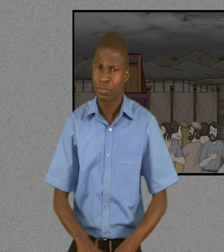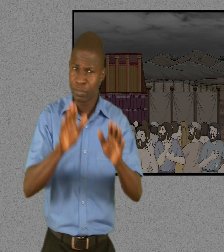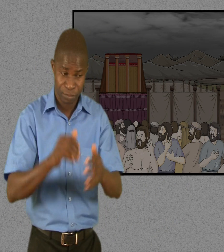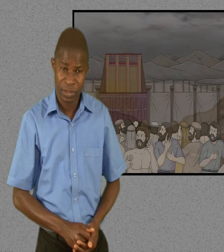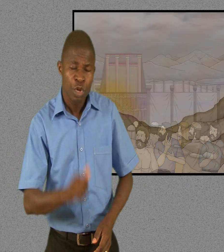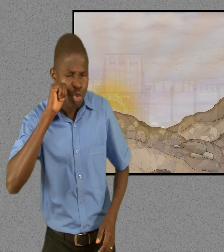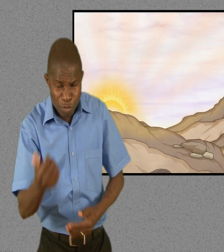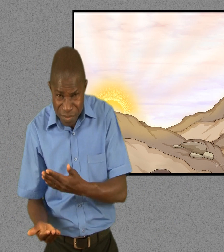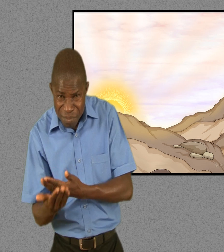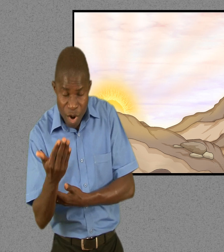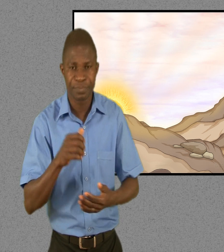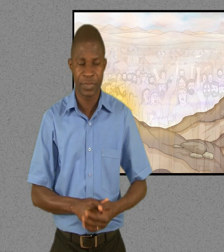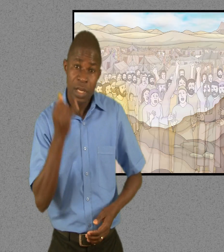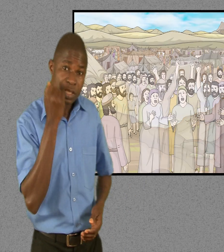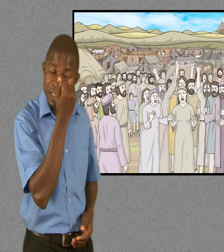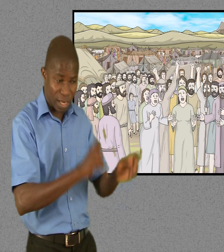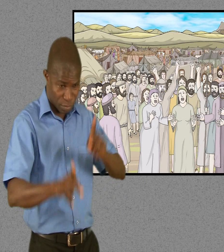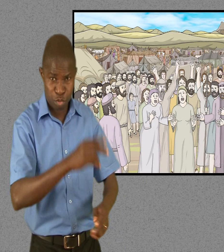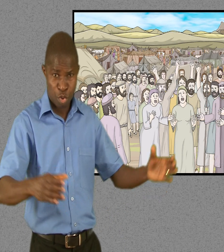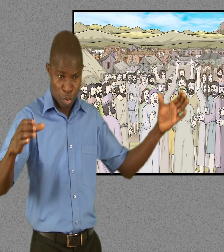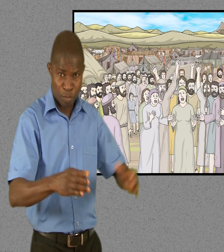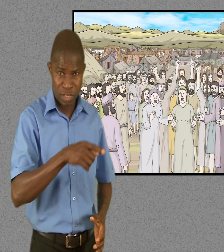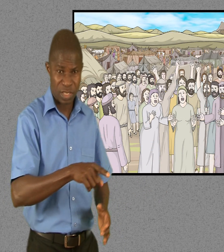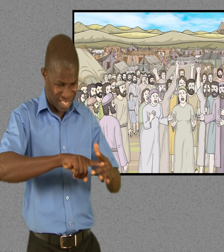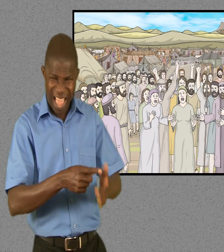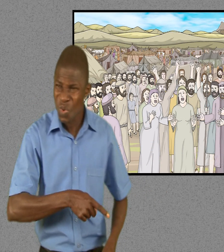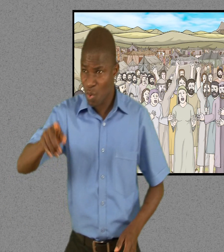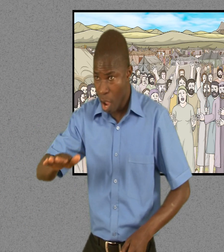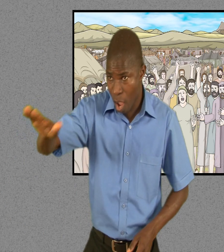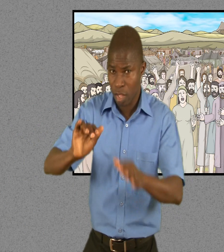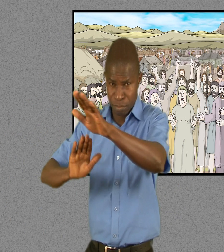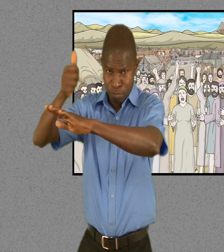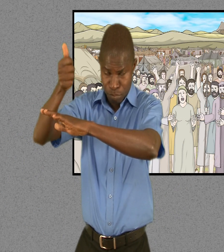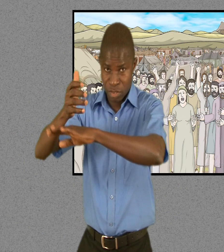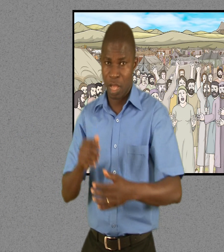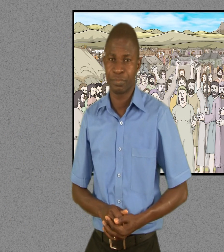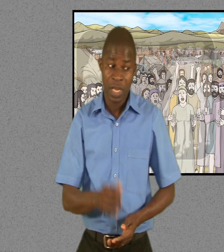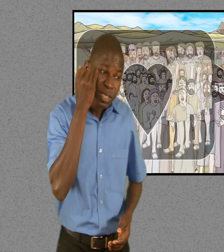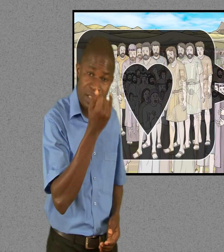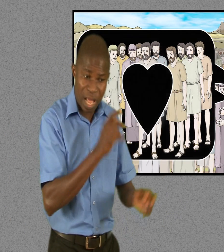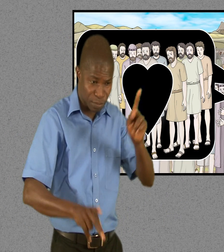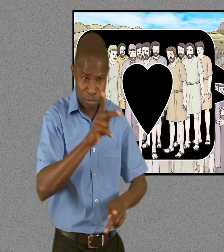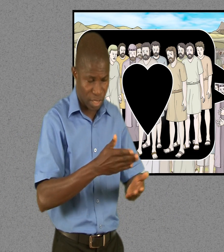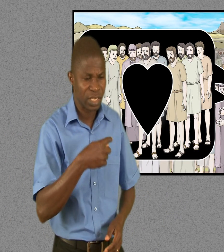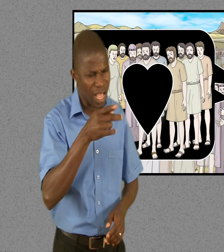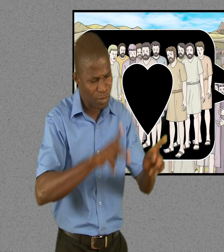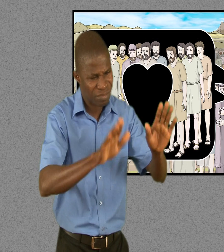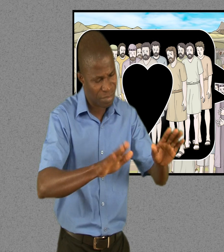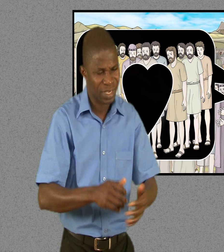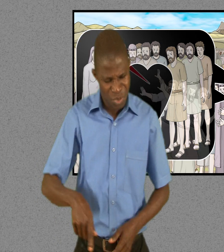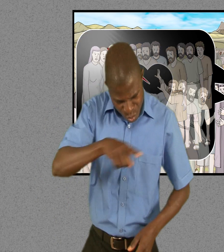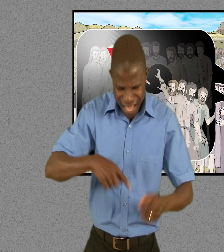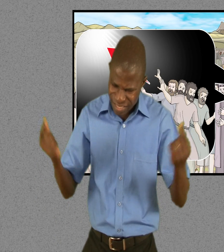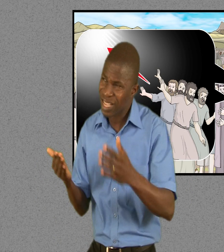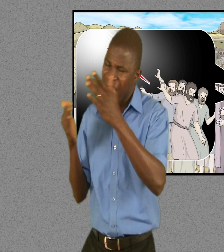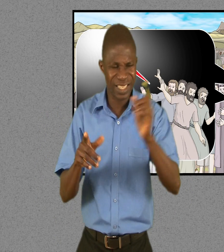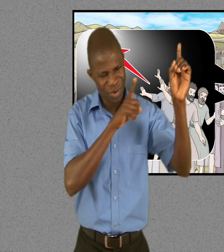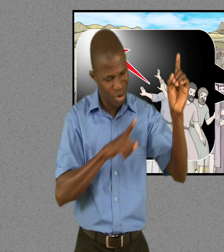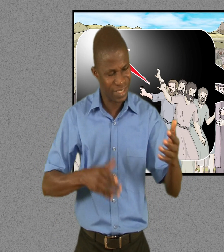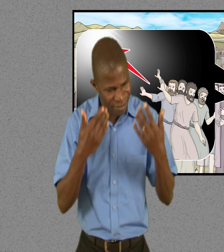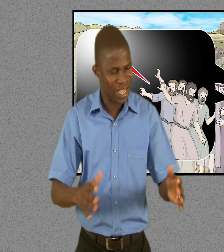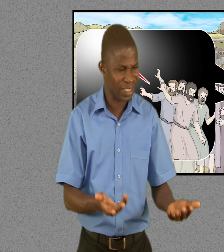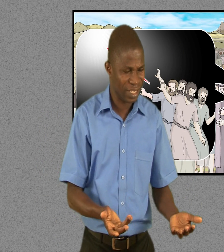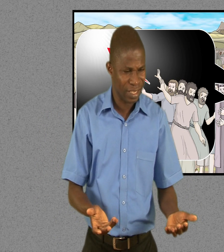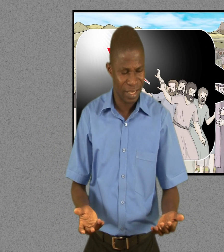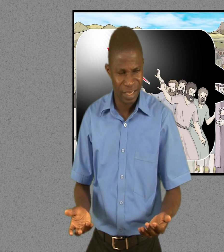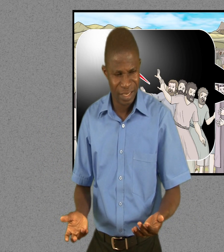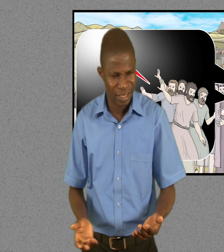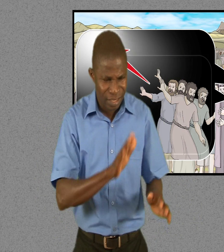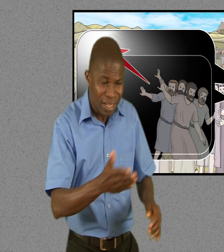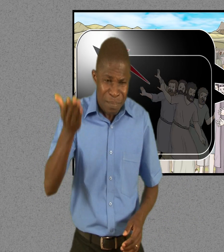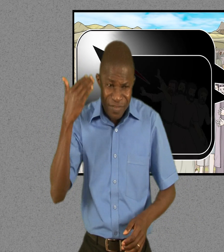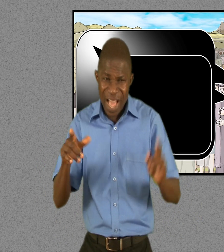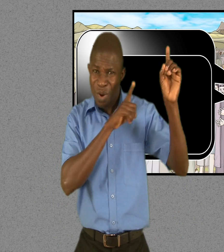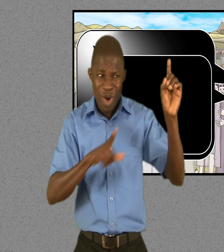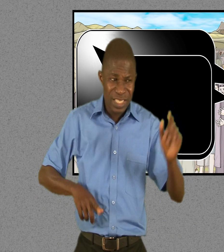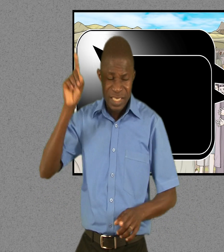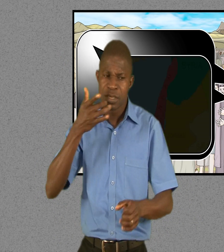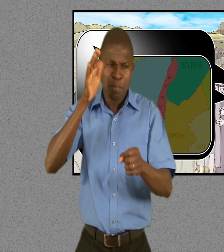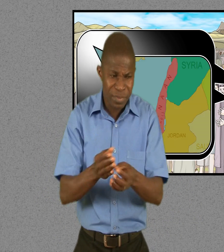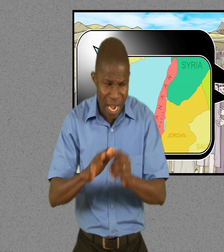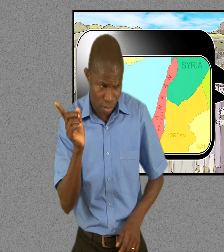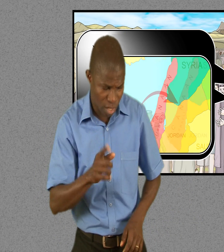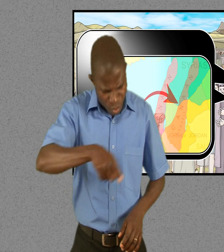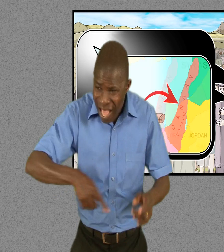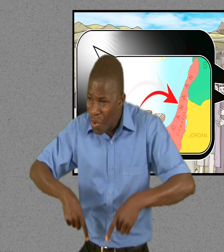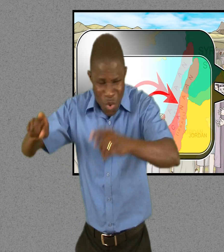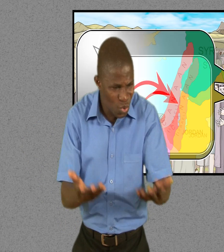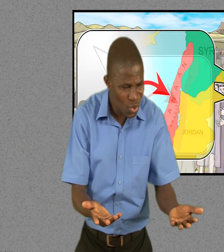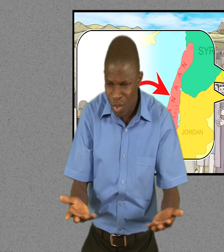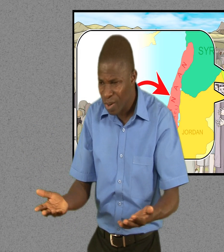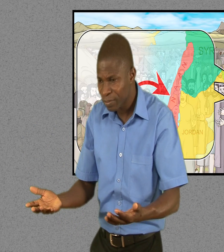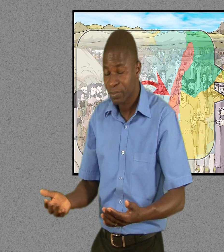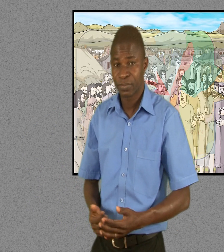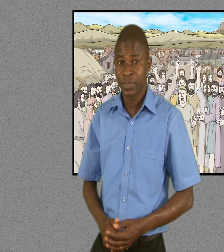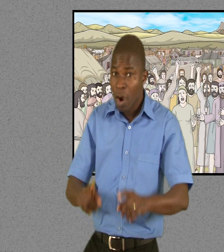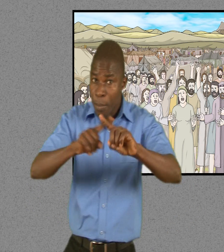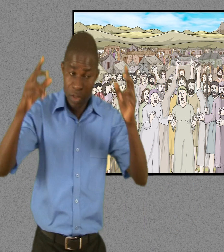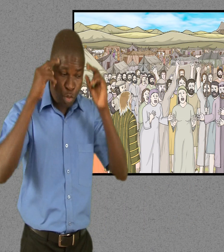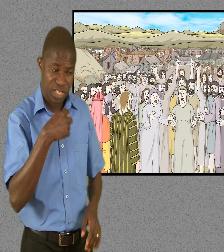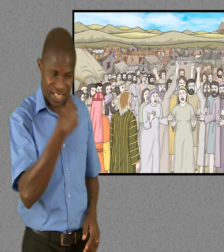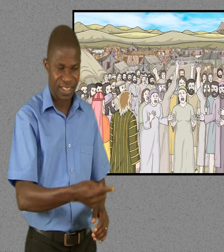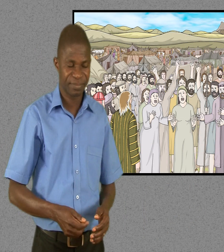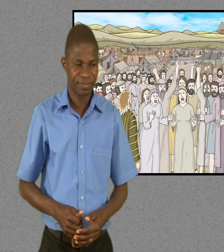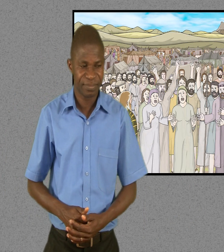Early the next morning they got up and went up toward the ridge of the hill country. “We have indeed sinned,” they said, “but we will go to the place the LORD has promised.”